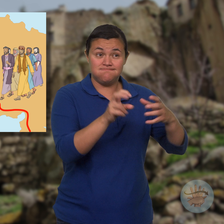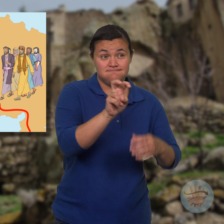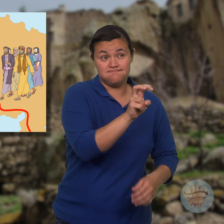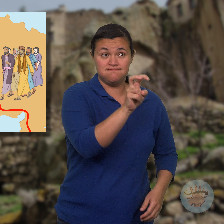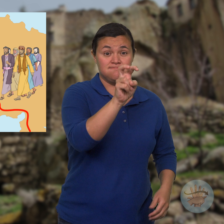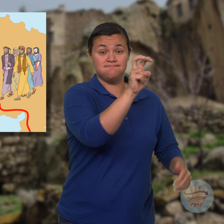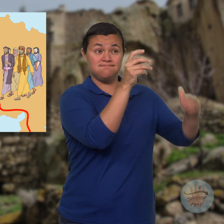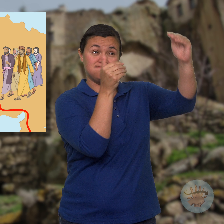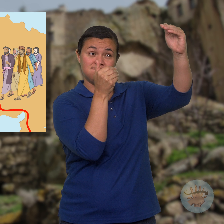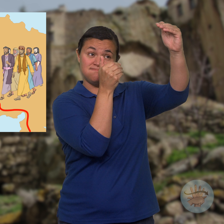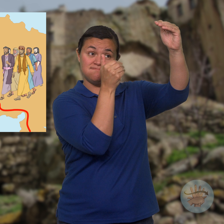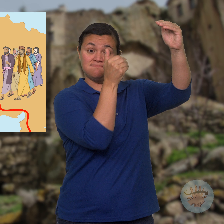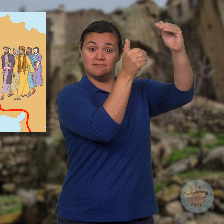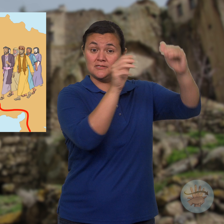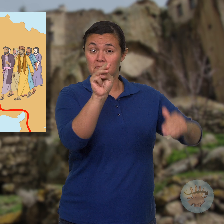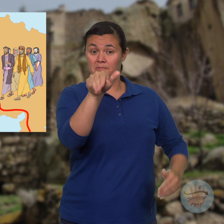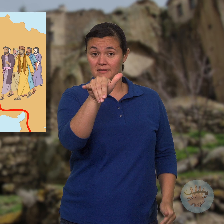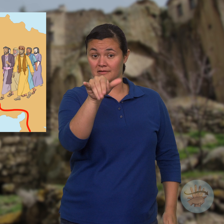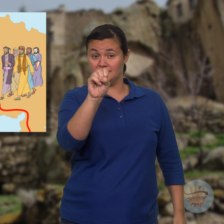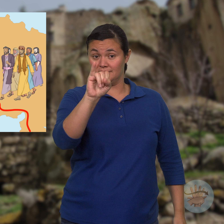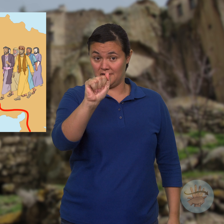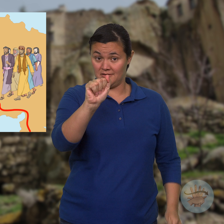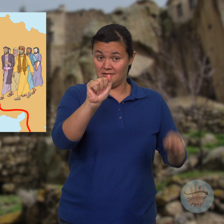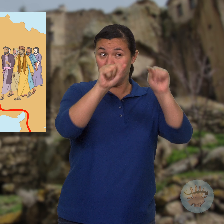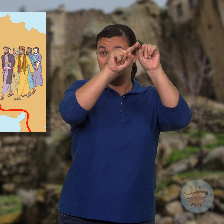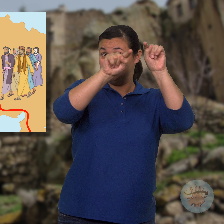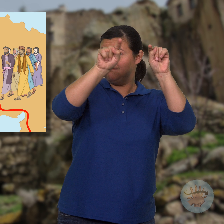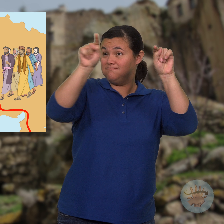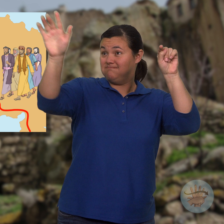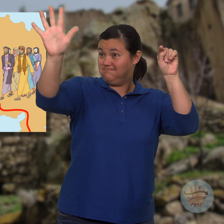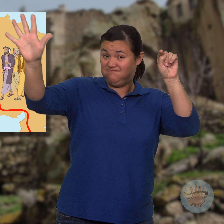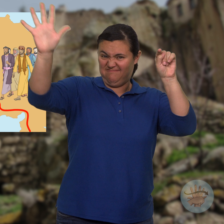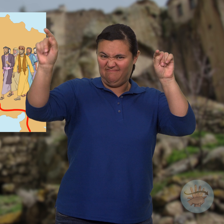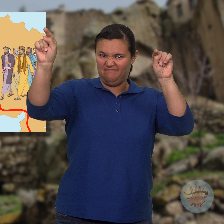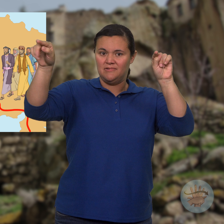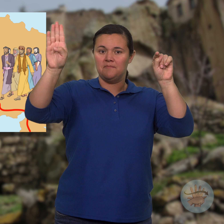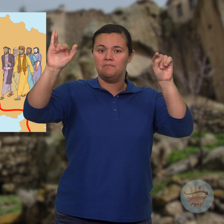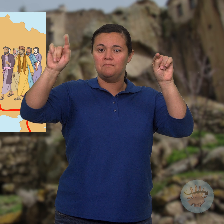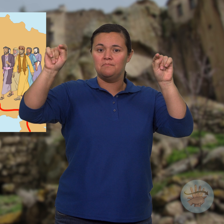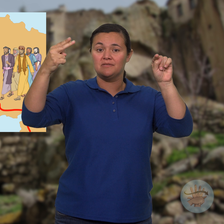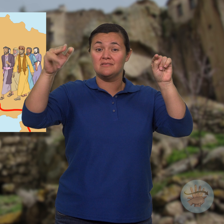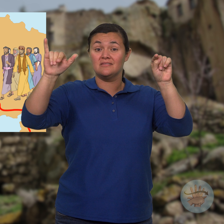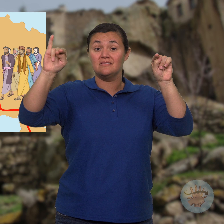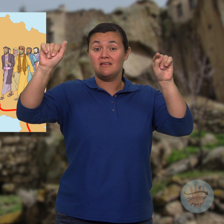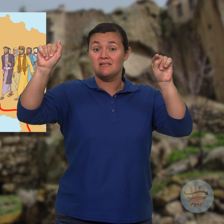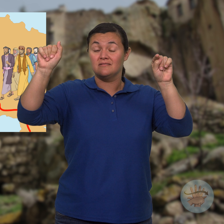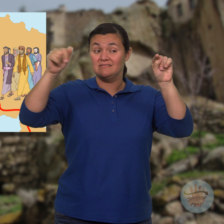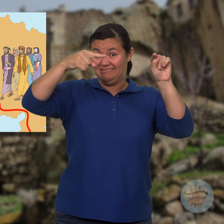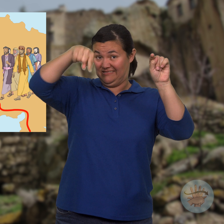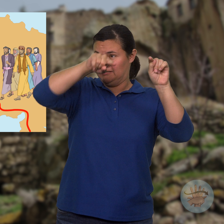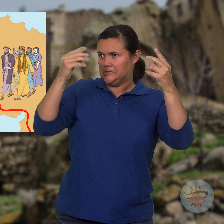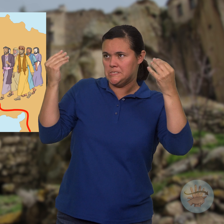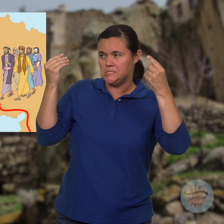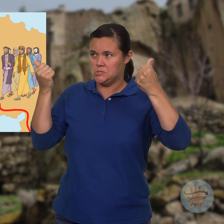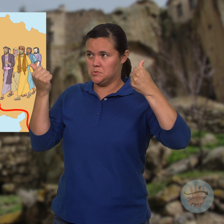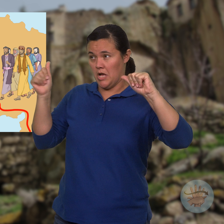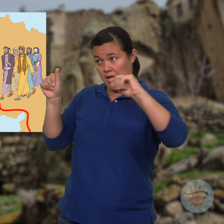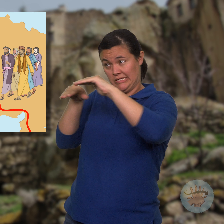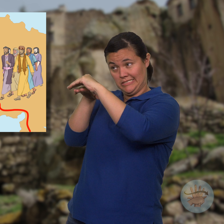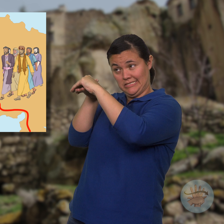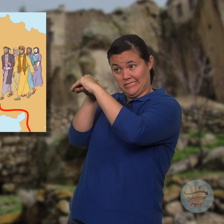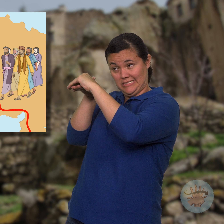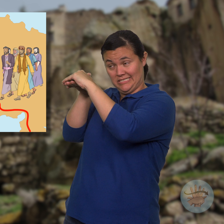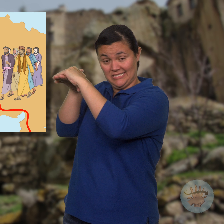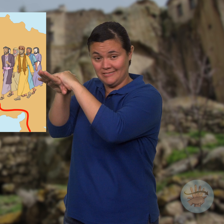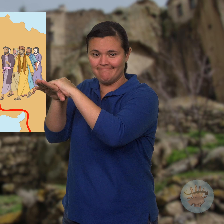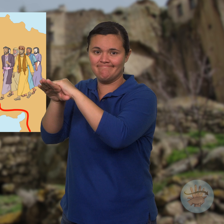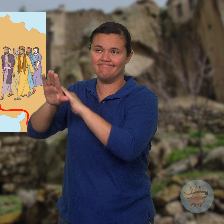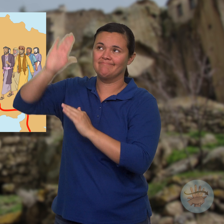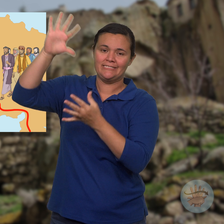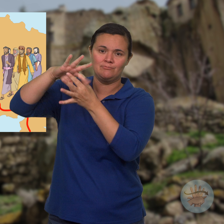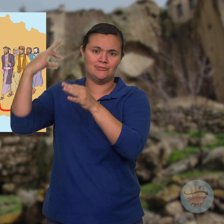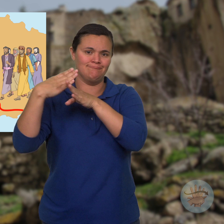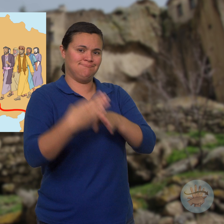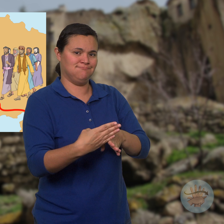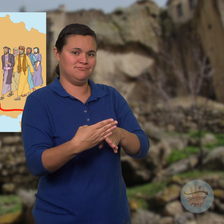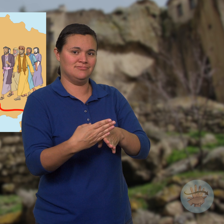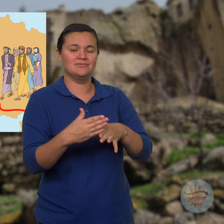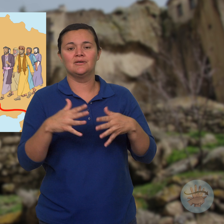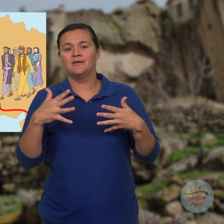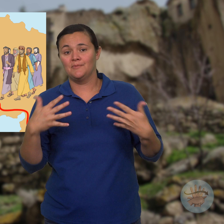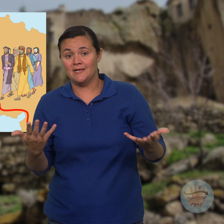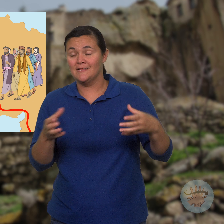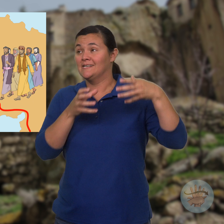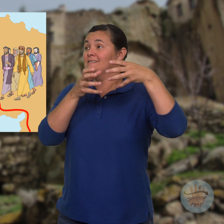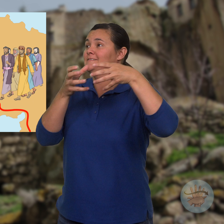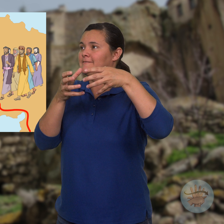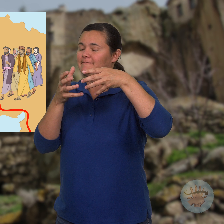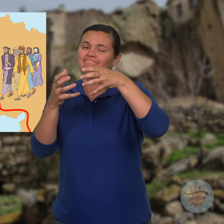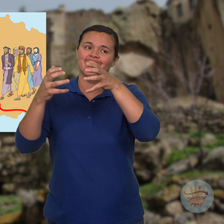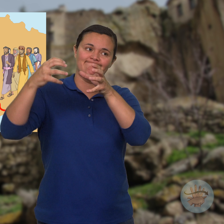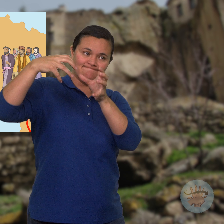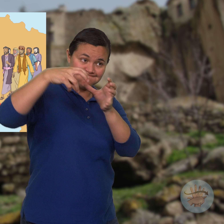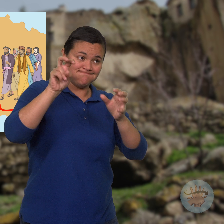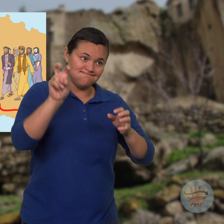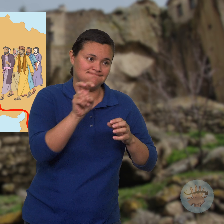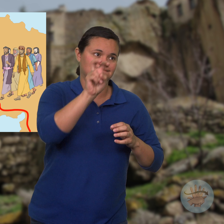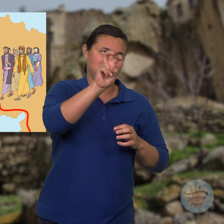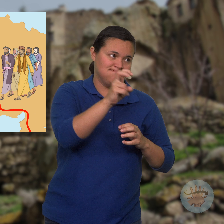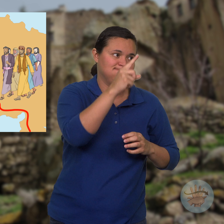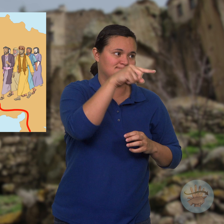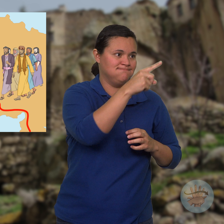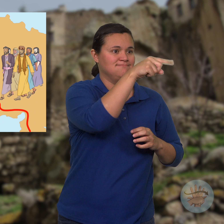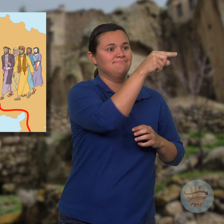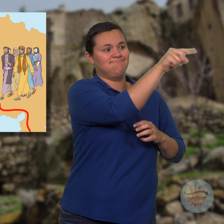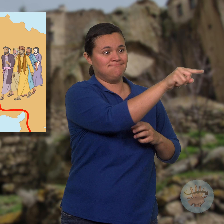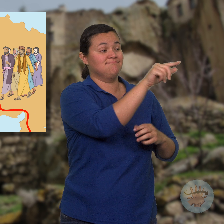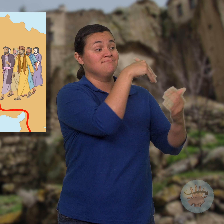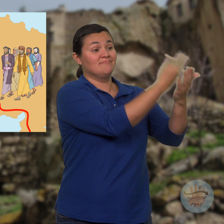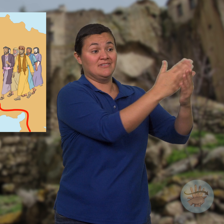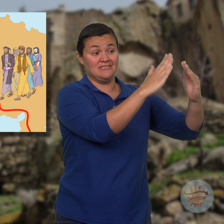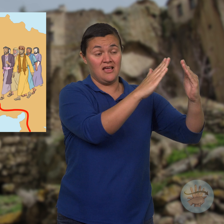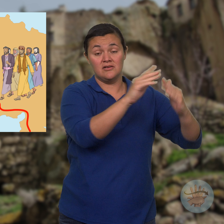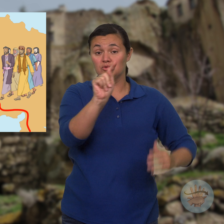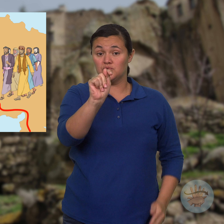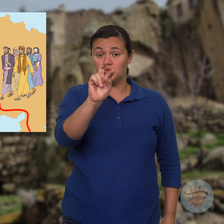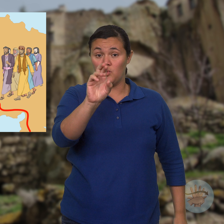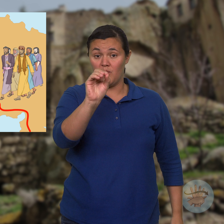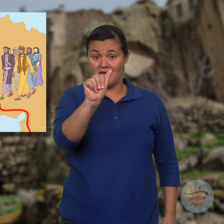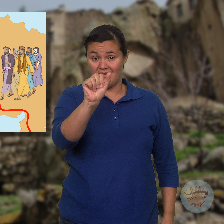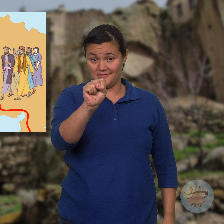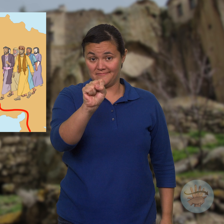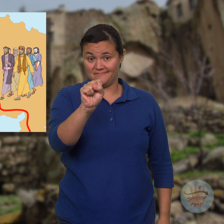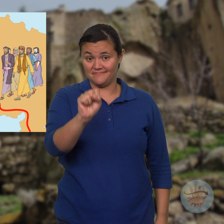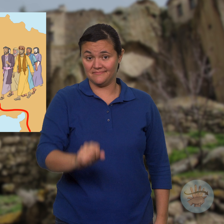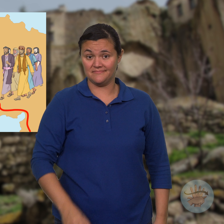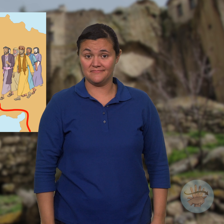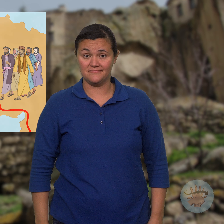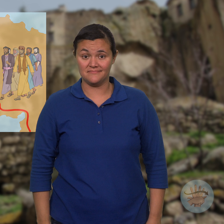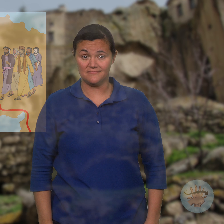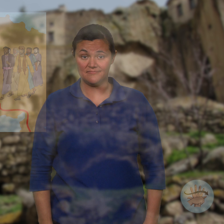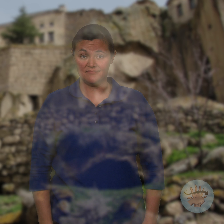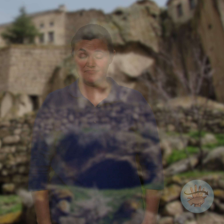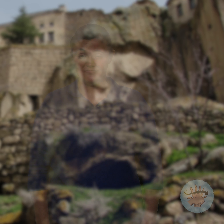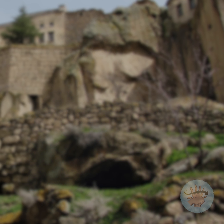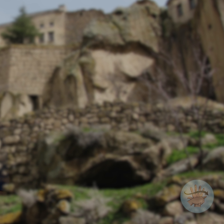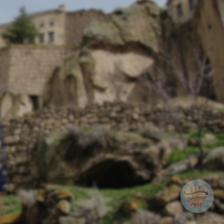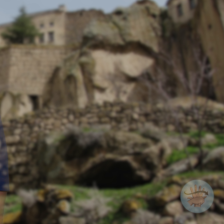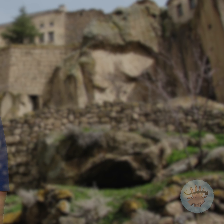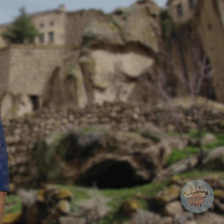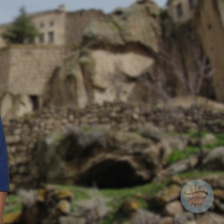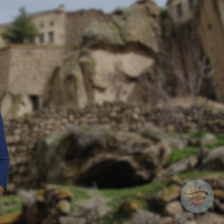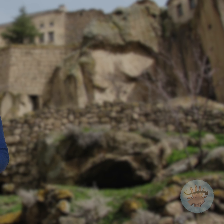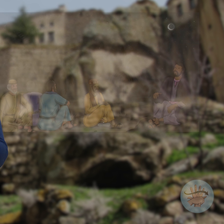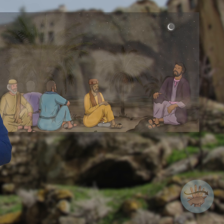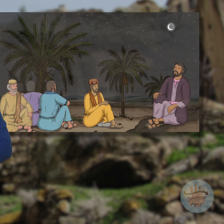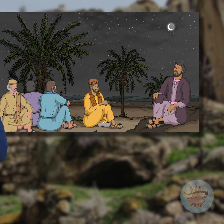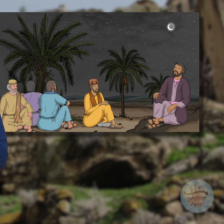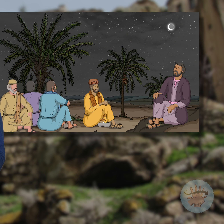And when they came to the border of Mysia, they tried to enter Bithynia, but the Spirit of Jesus would not permit them. So they passed by Mysia and went down to Troas.